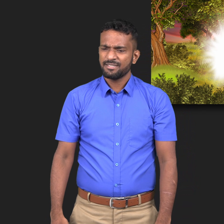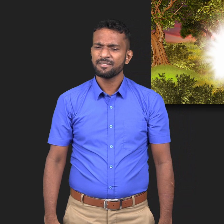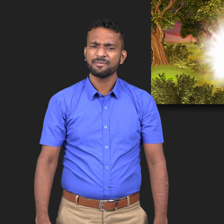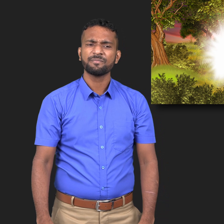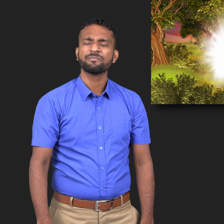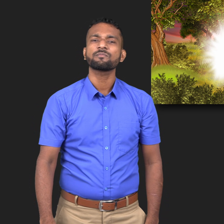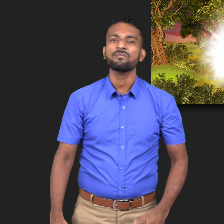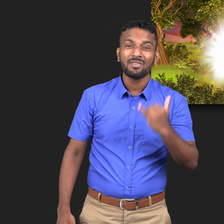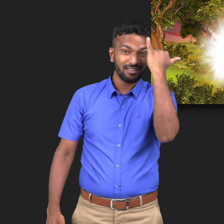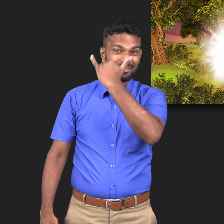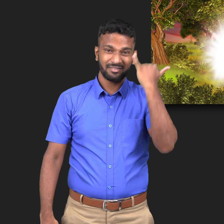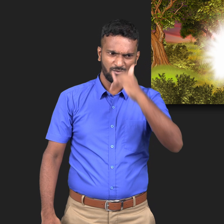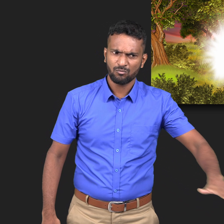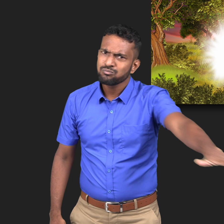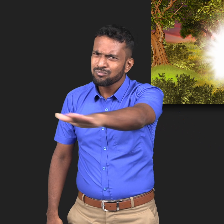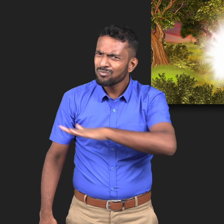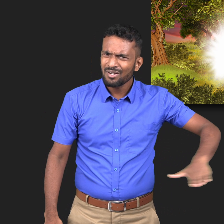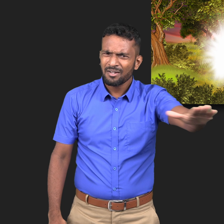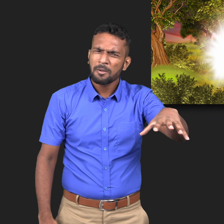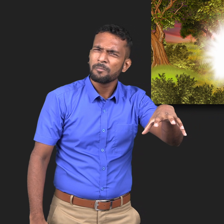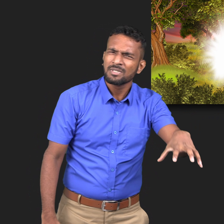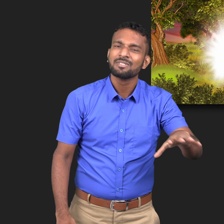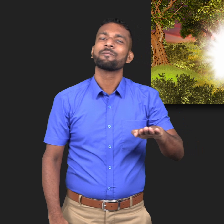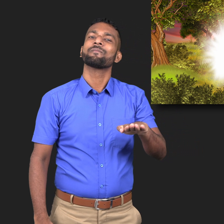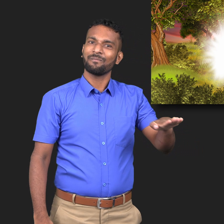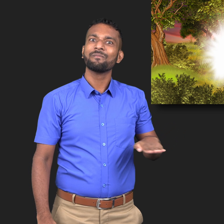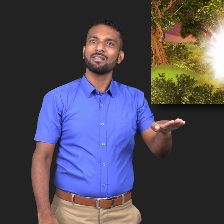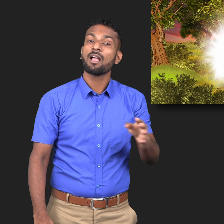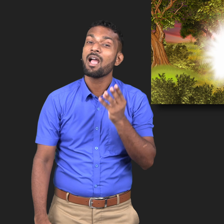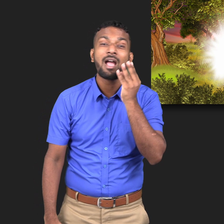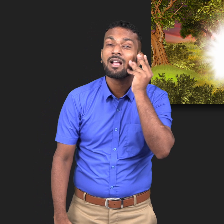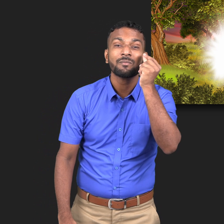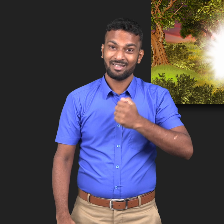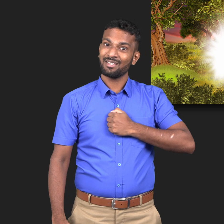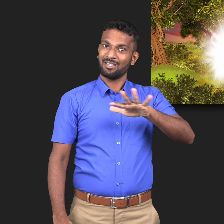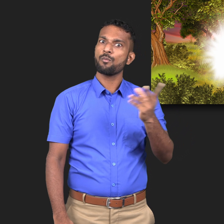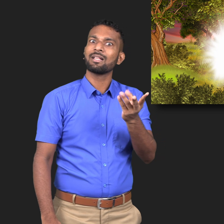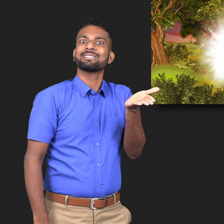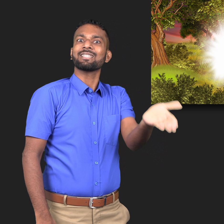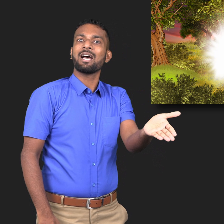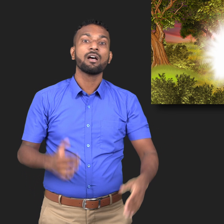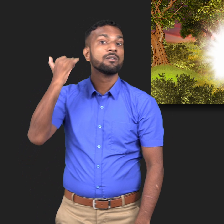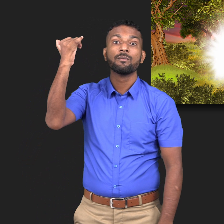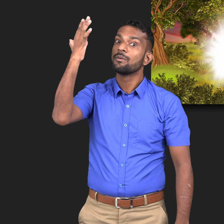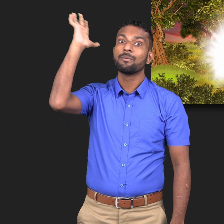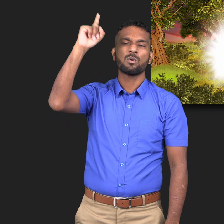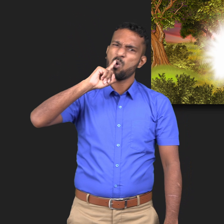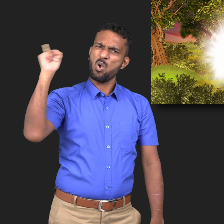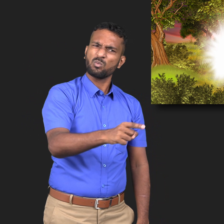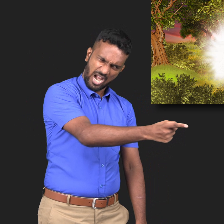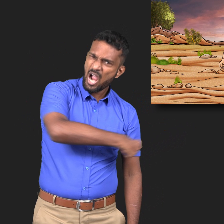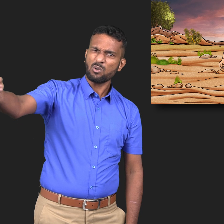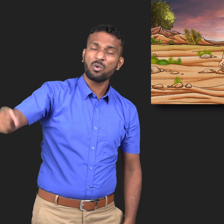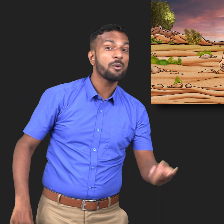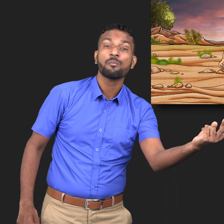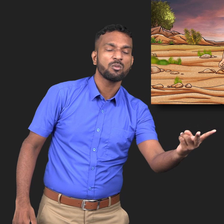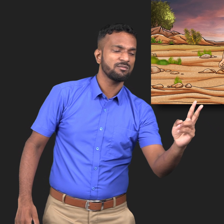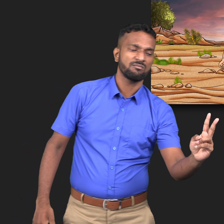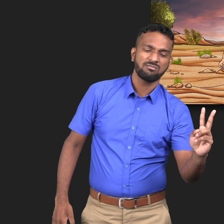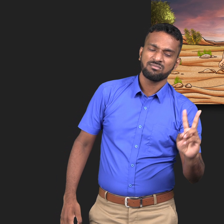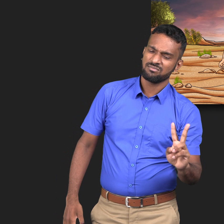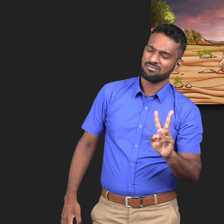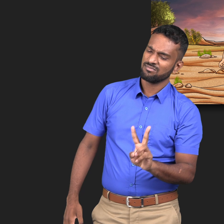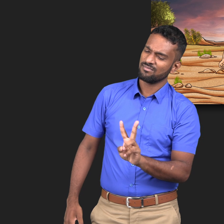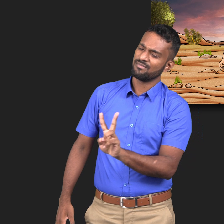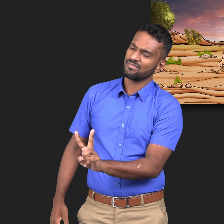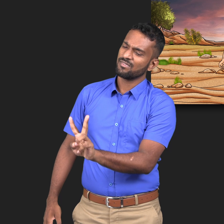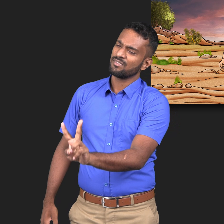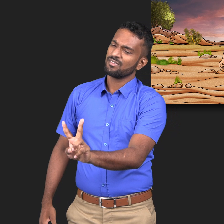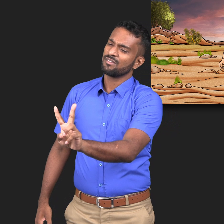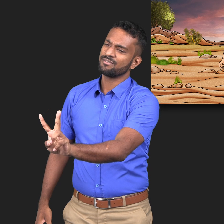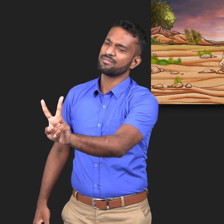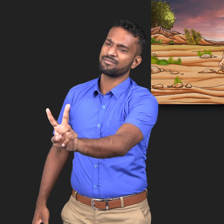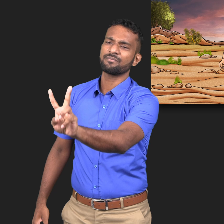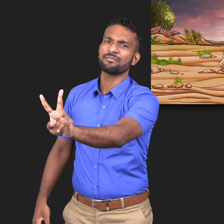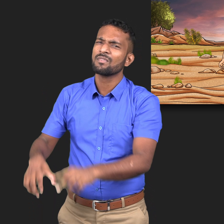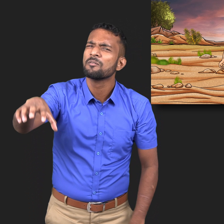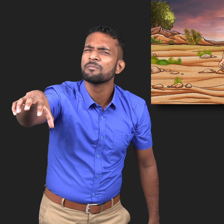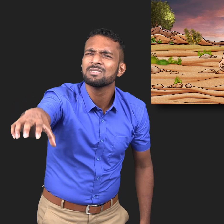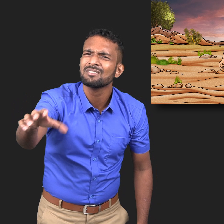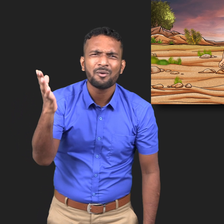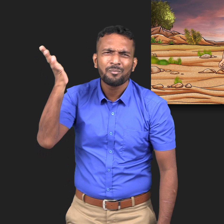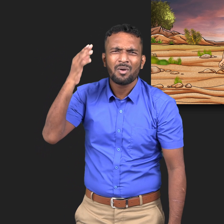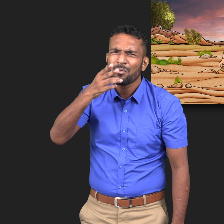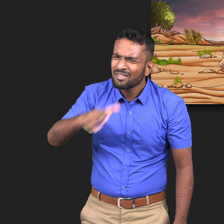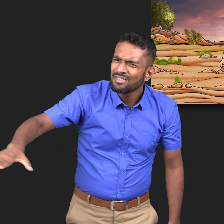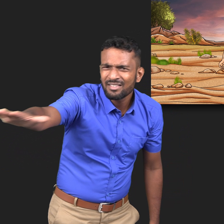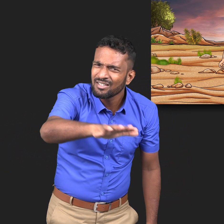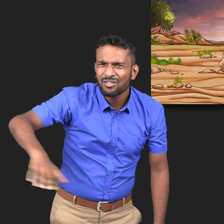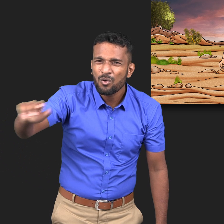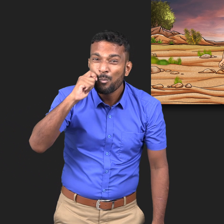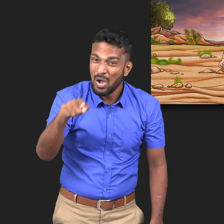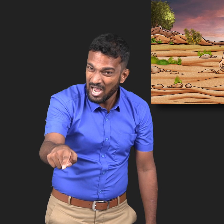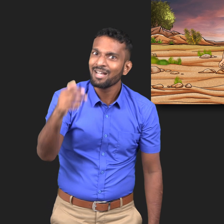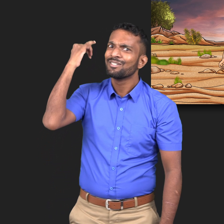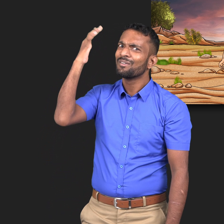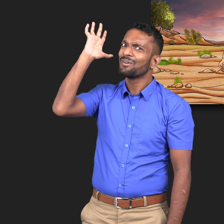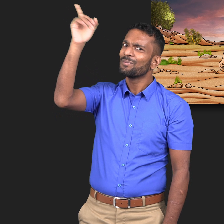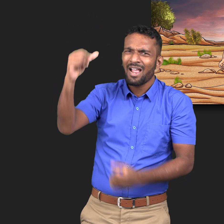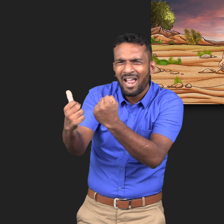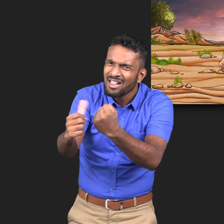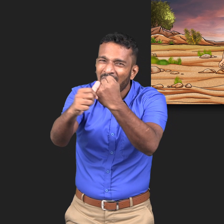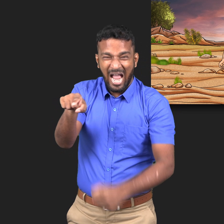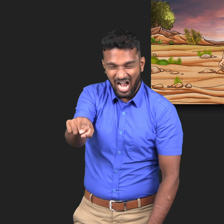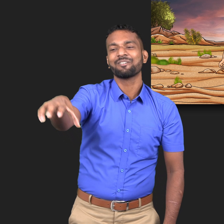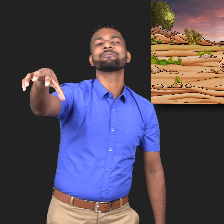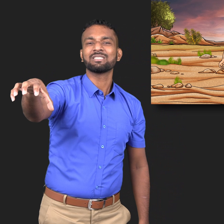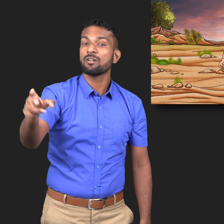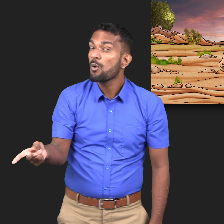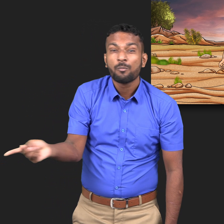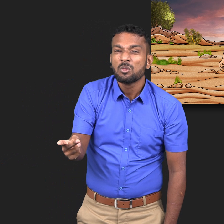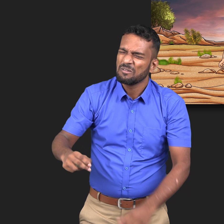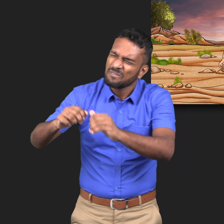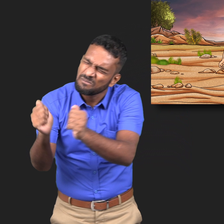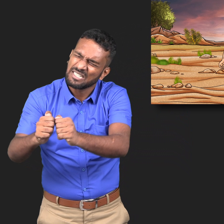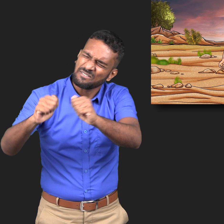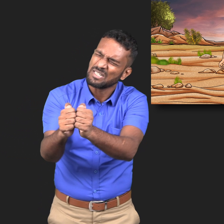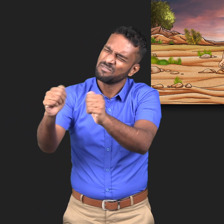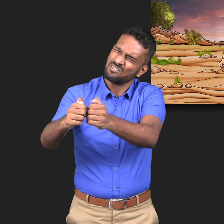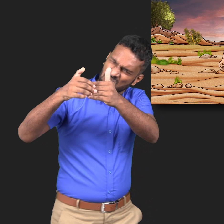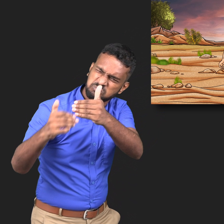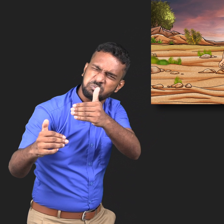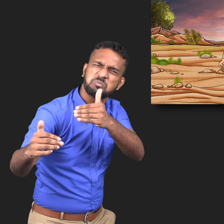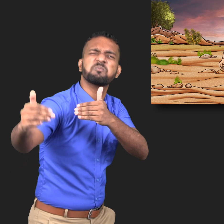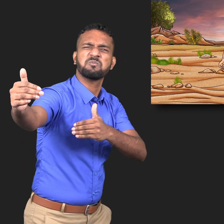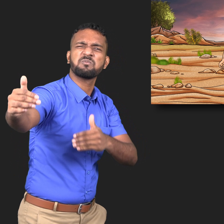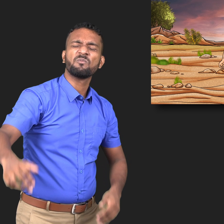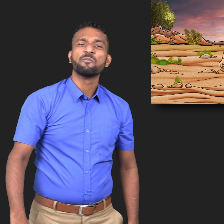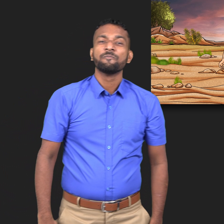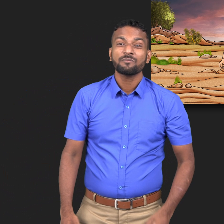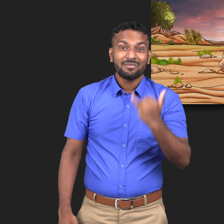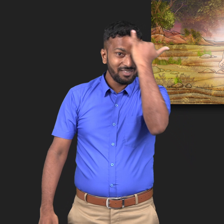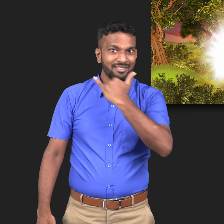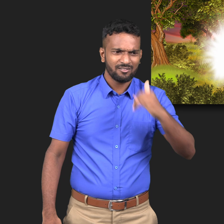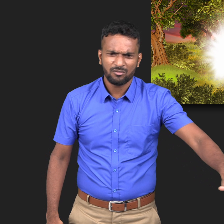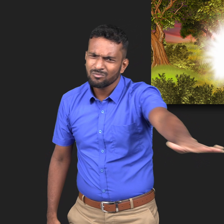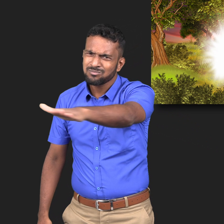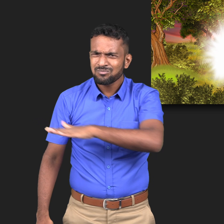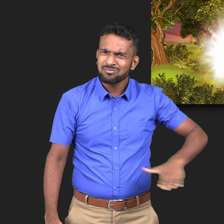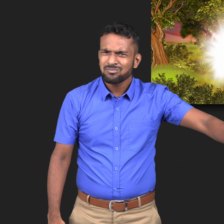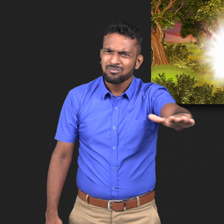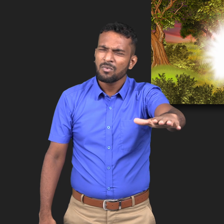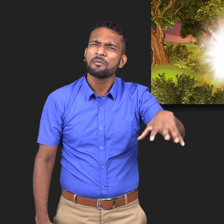Therefore the LORD God banished him from the Garden of Eden to work the ground from which he had been taken.